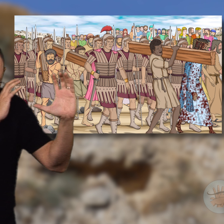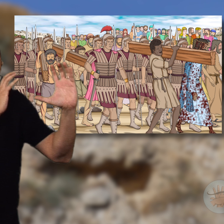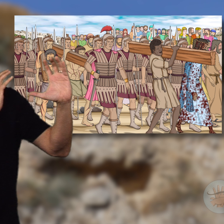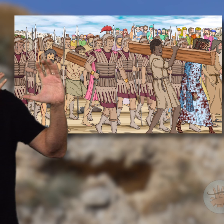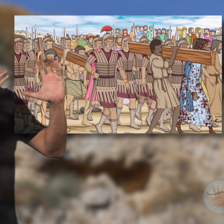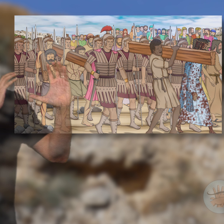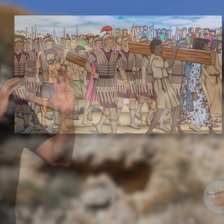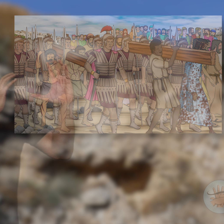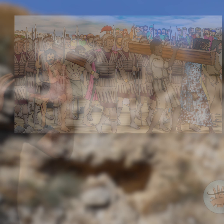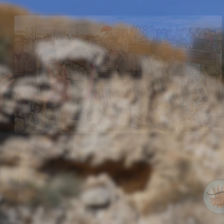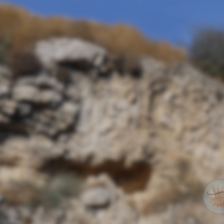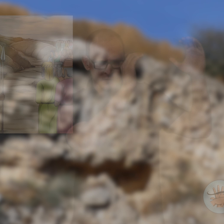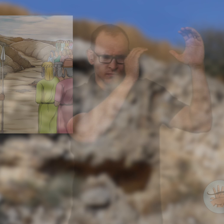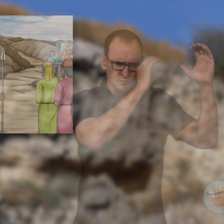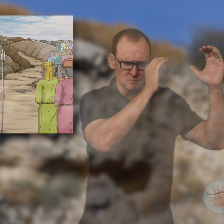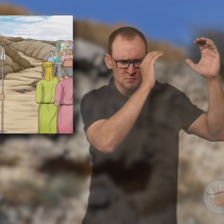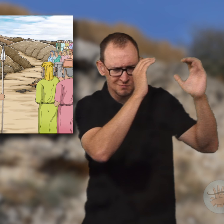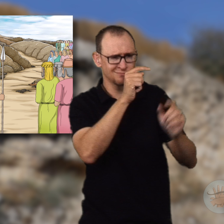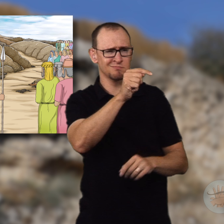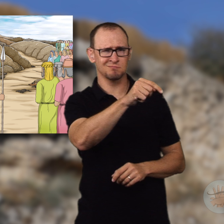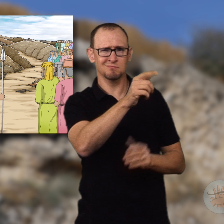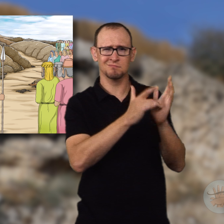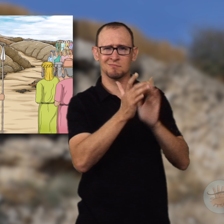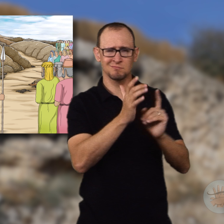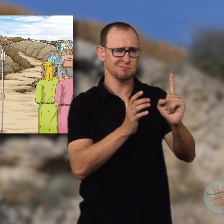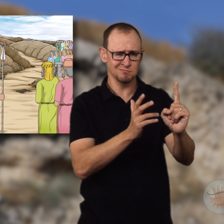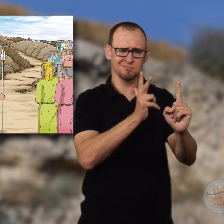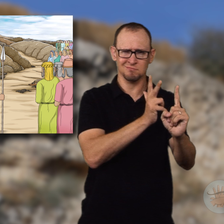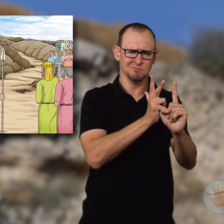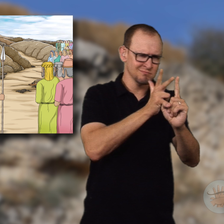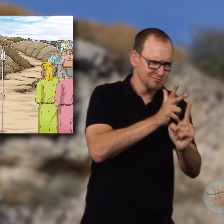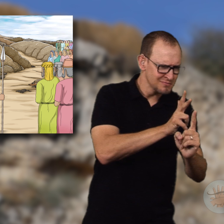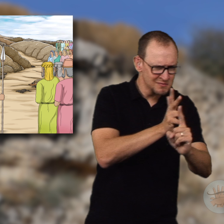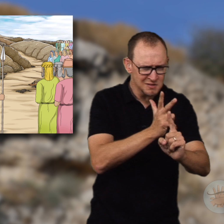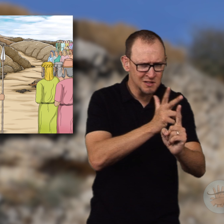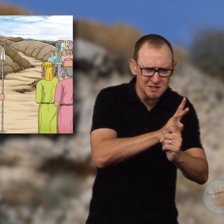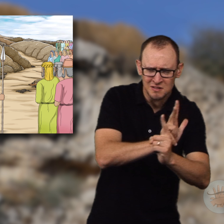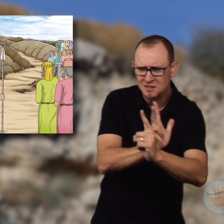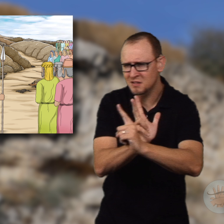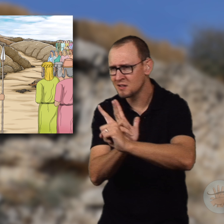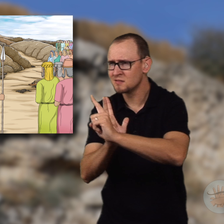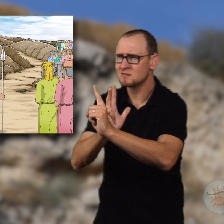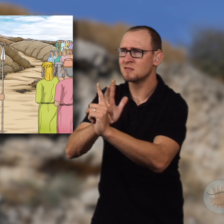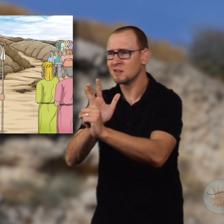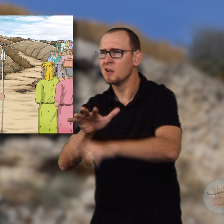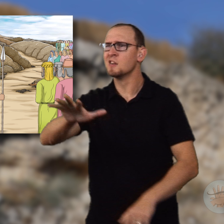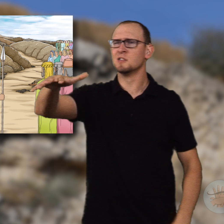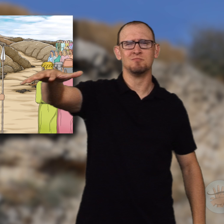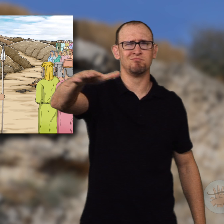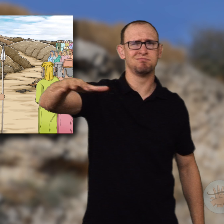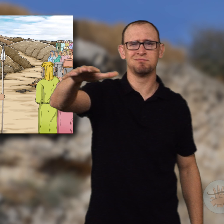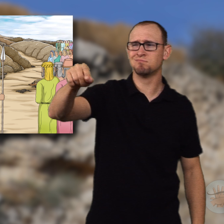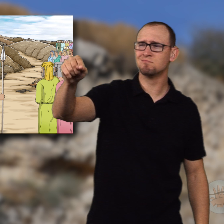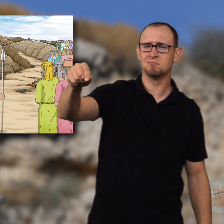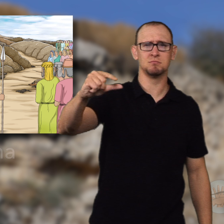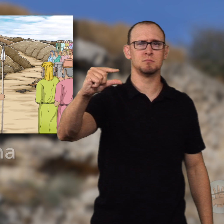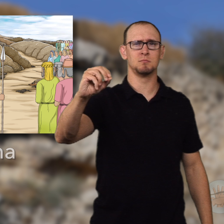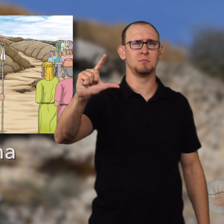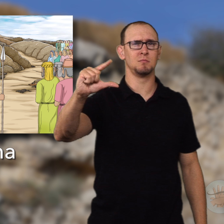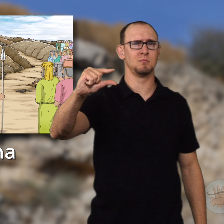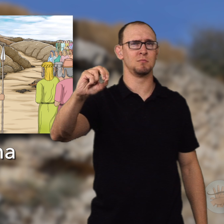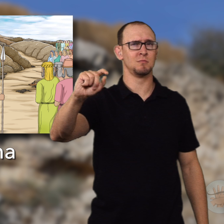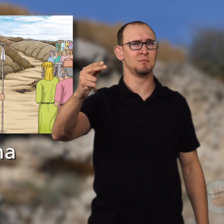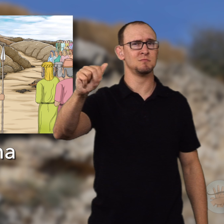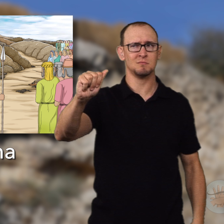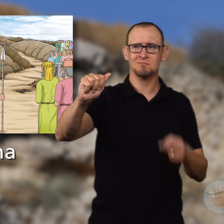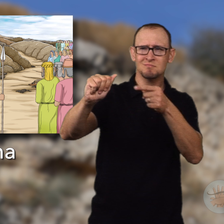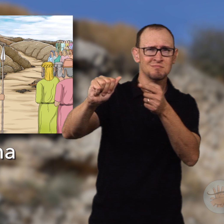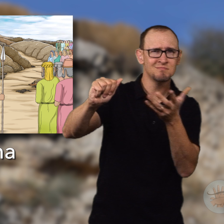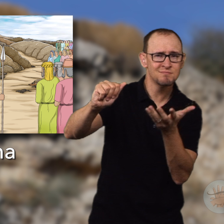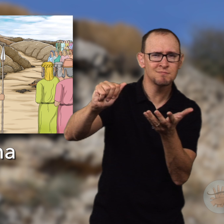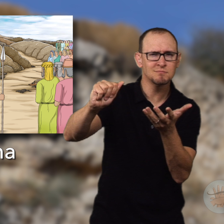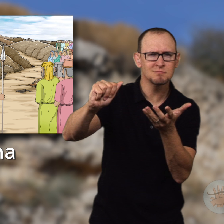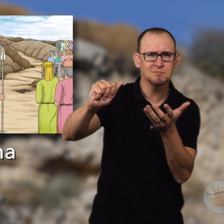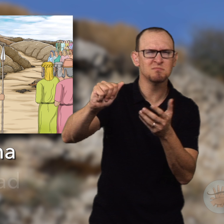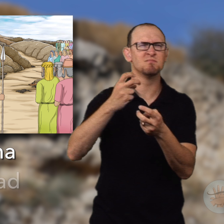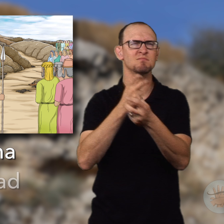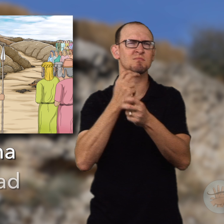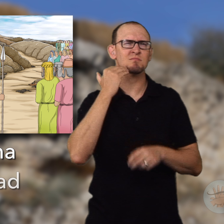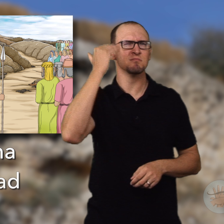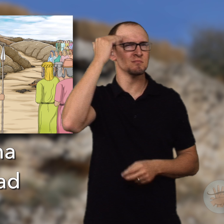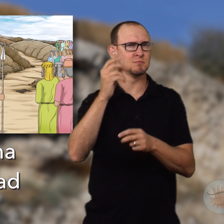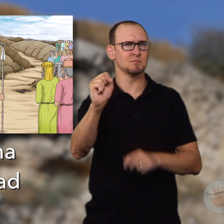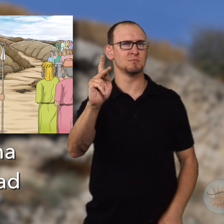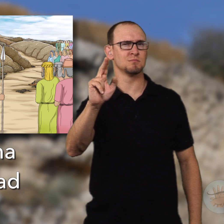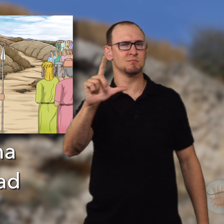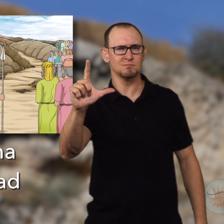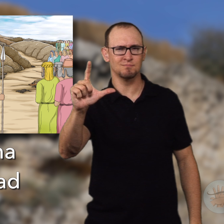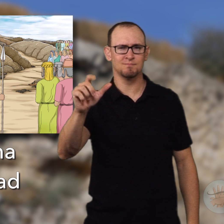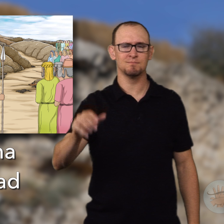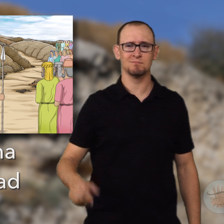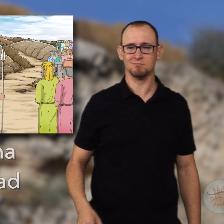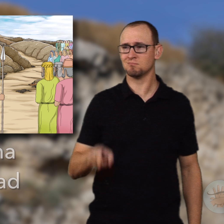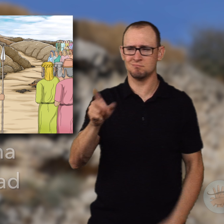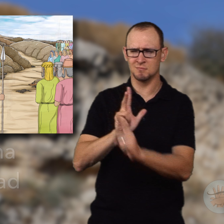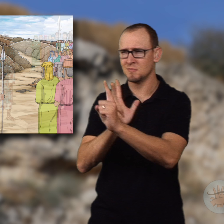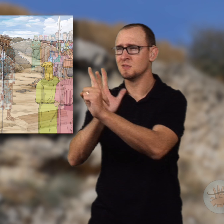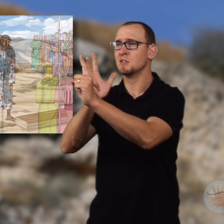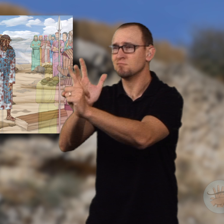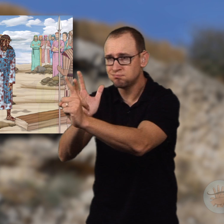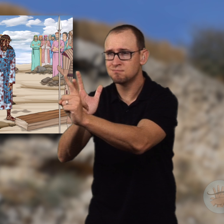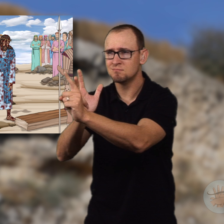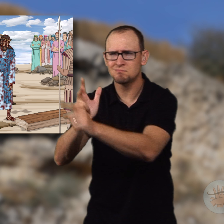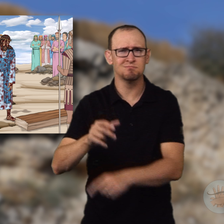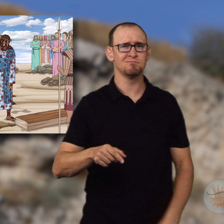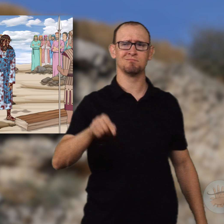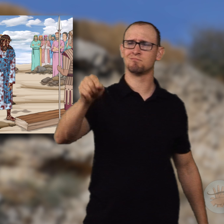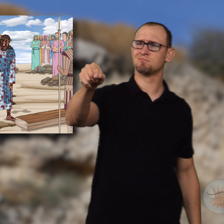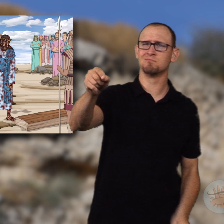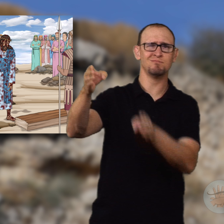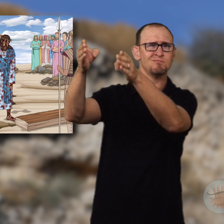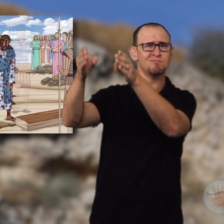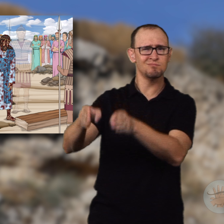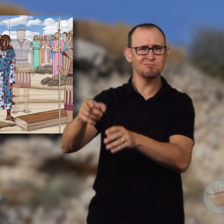They brought Jesus to a place called Golgotha, which means The Place of the Skull.